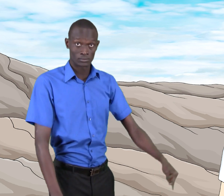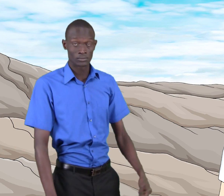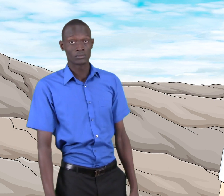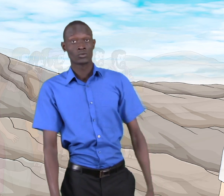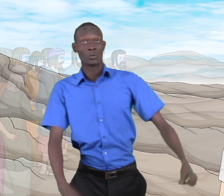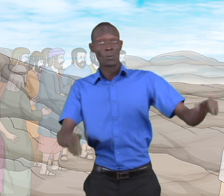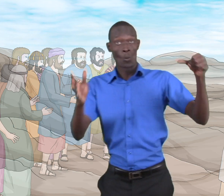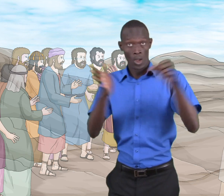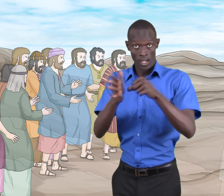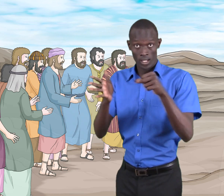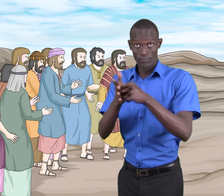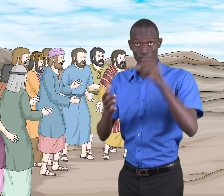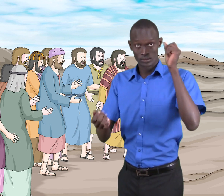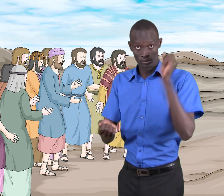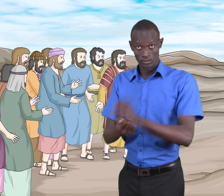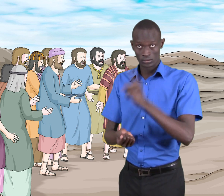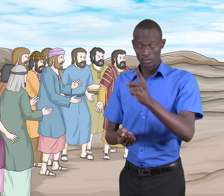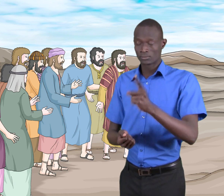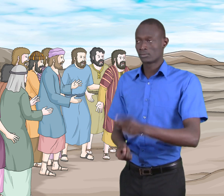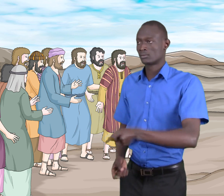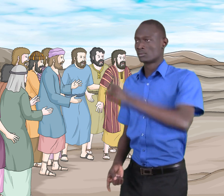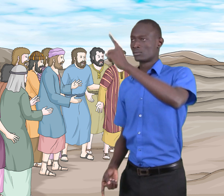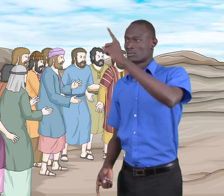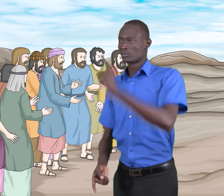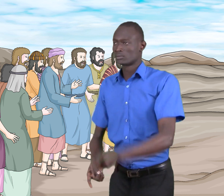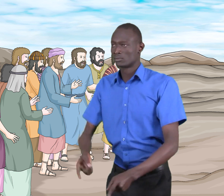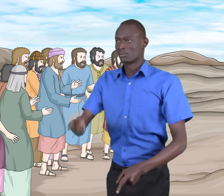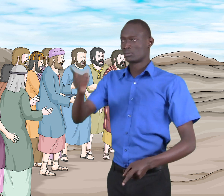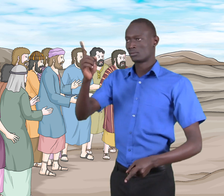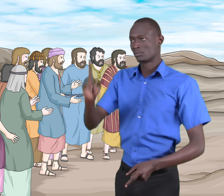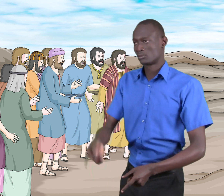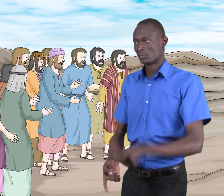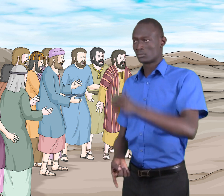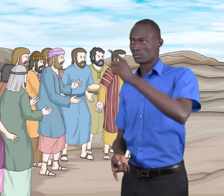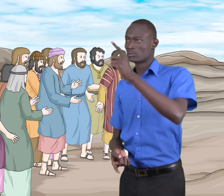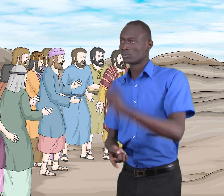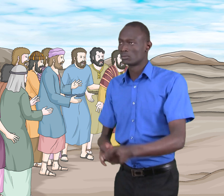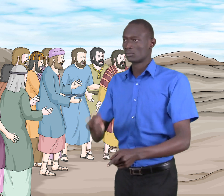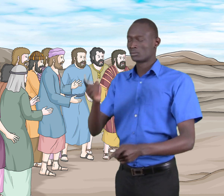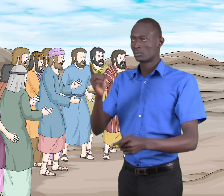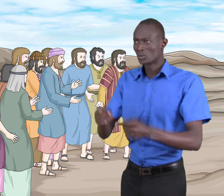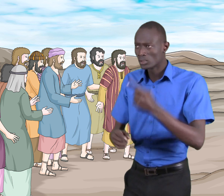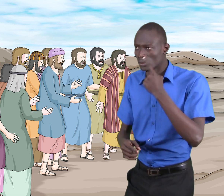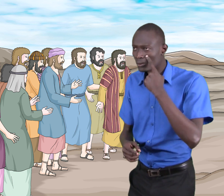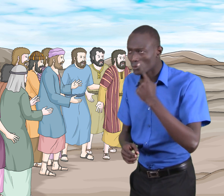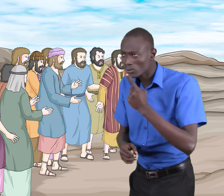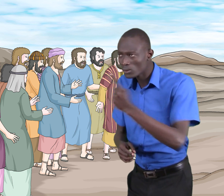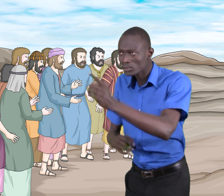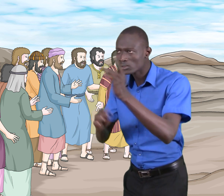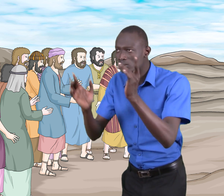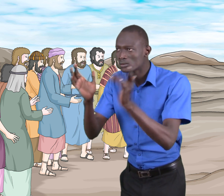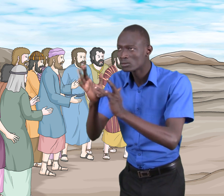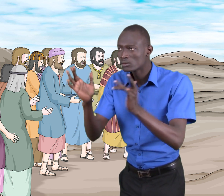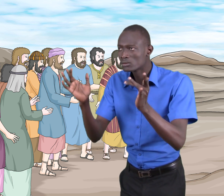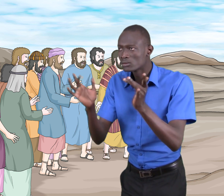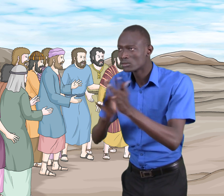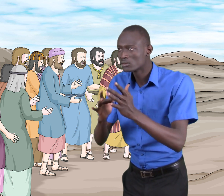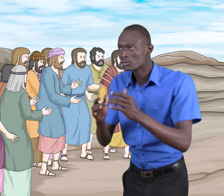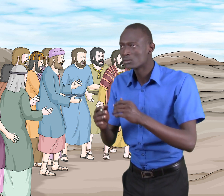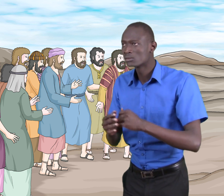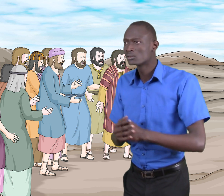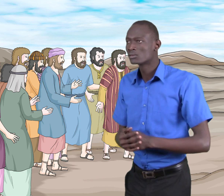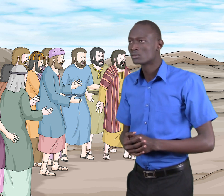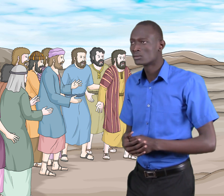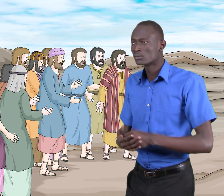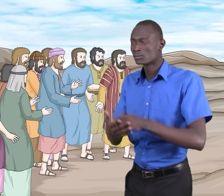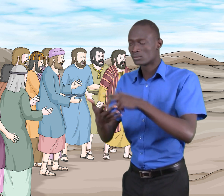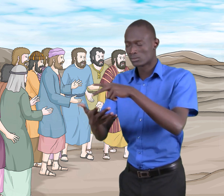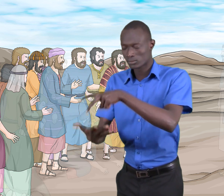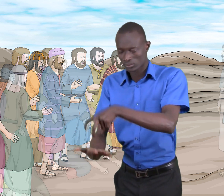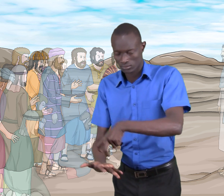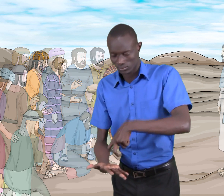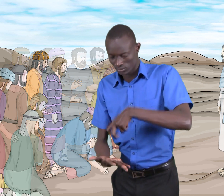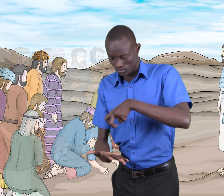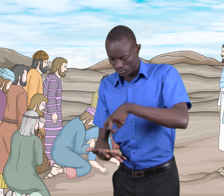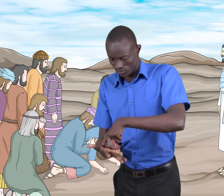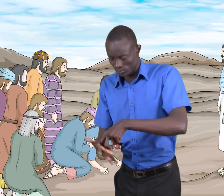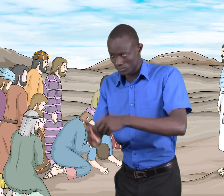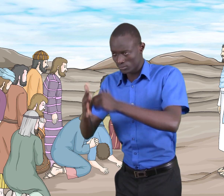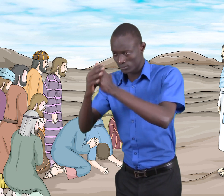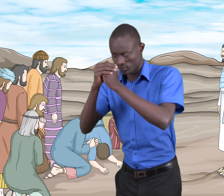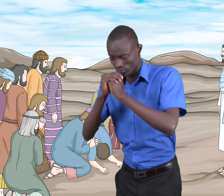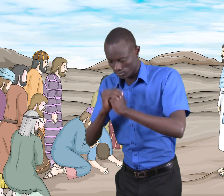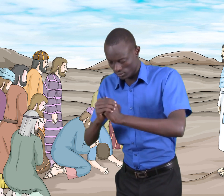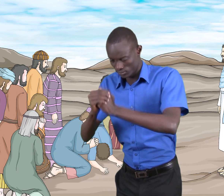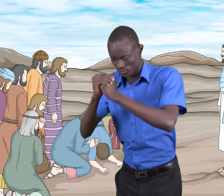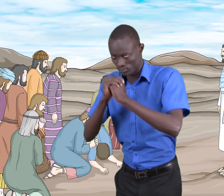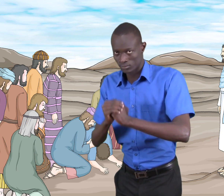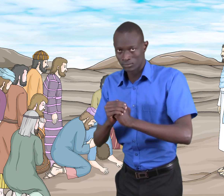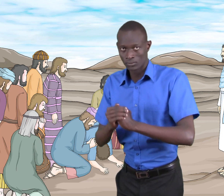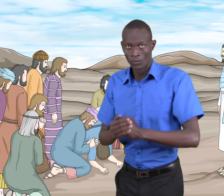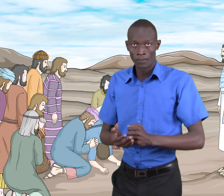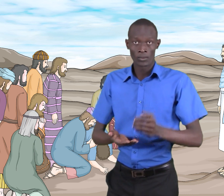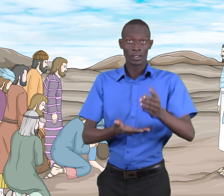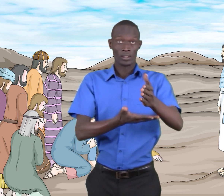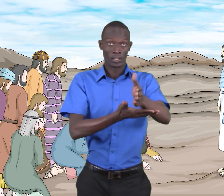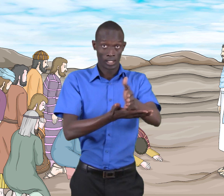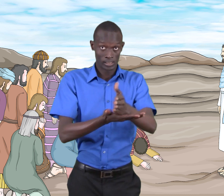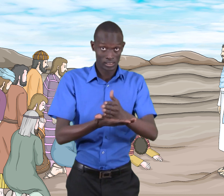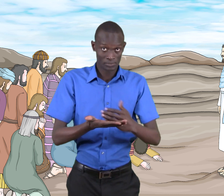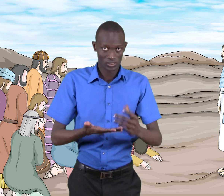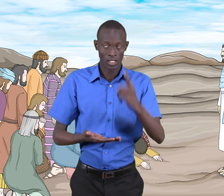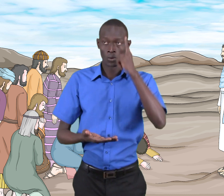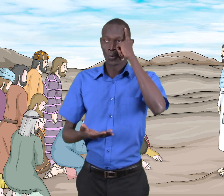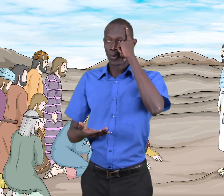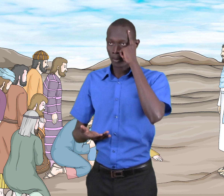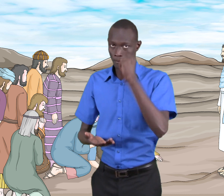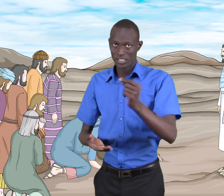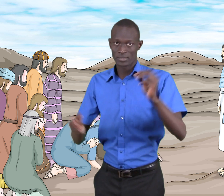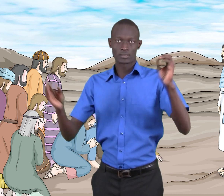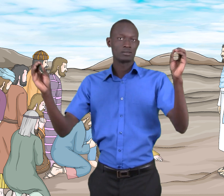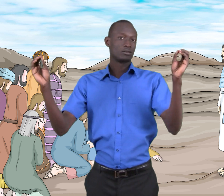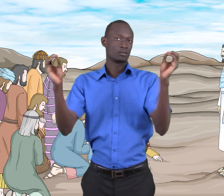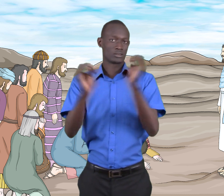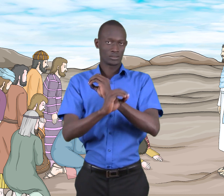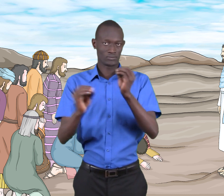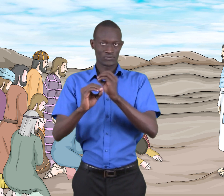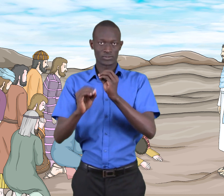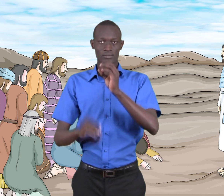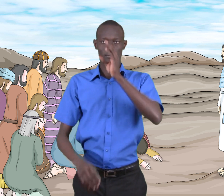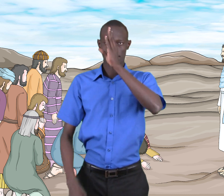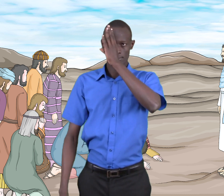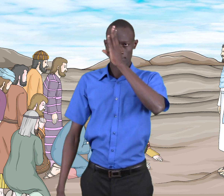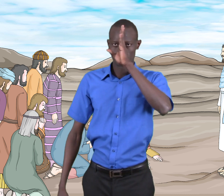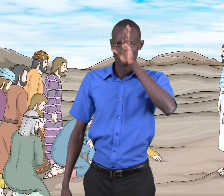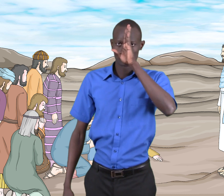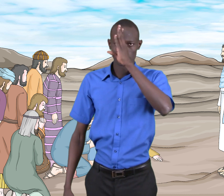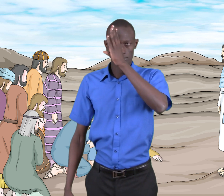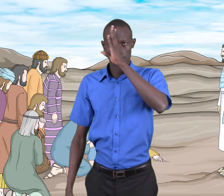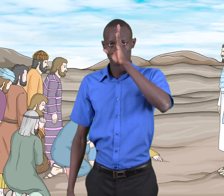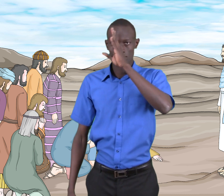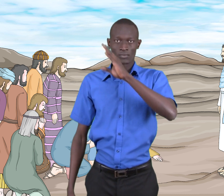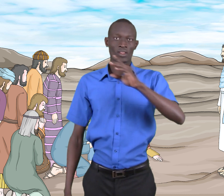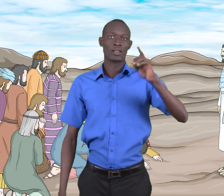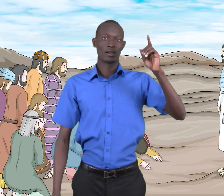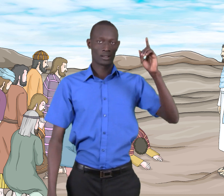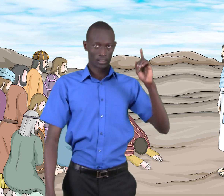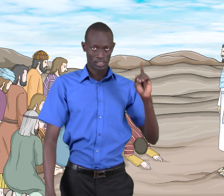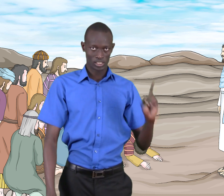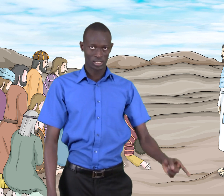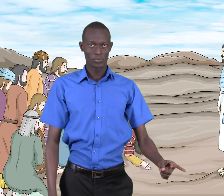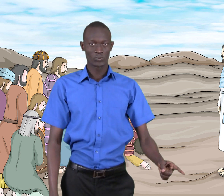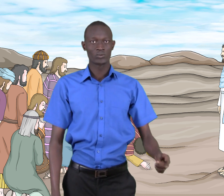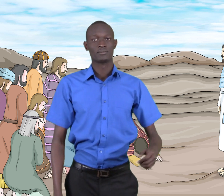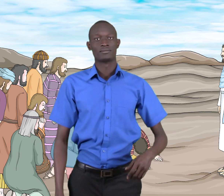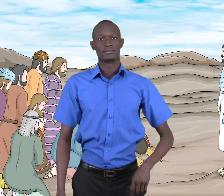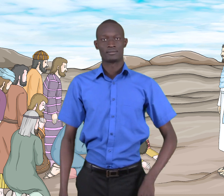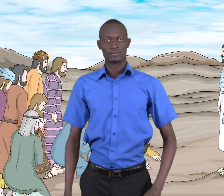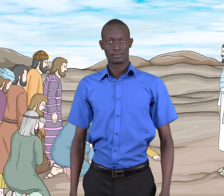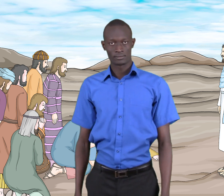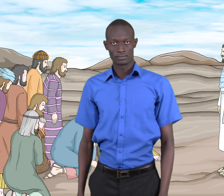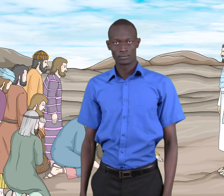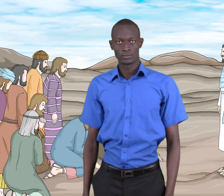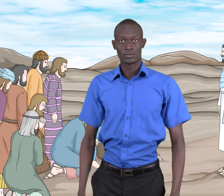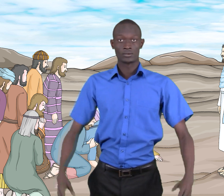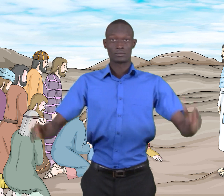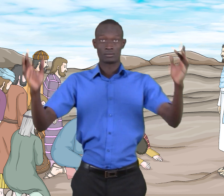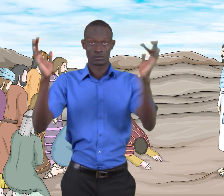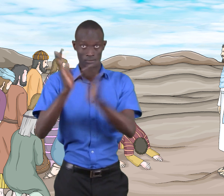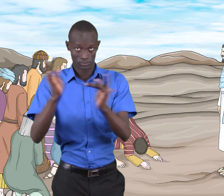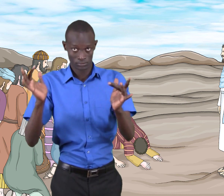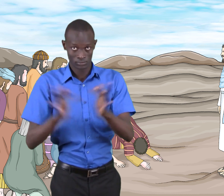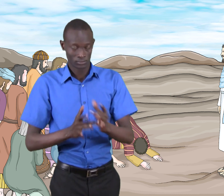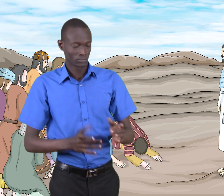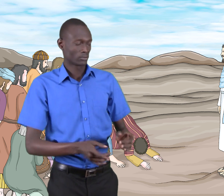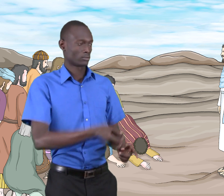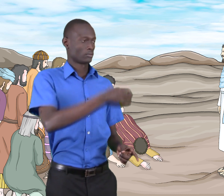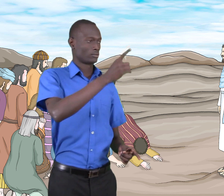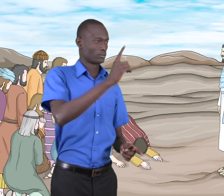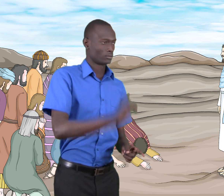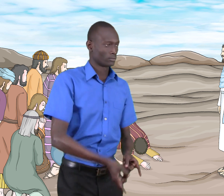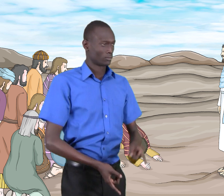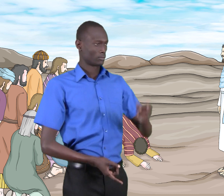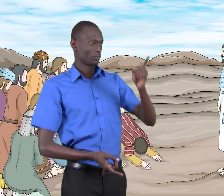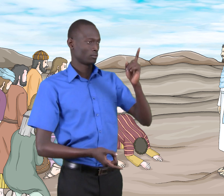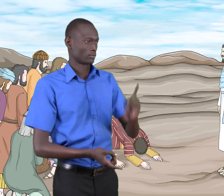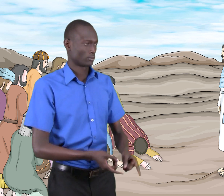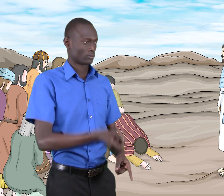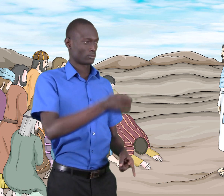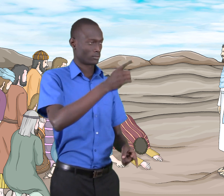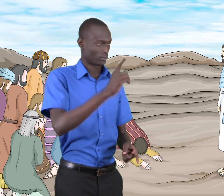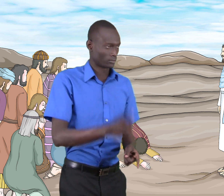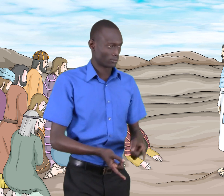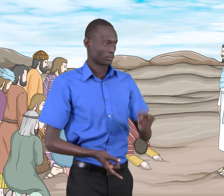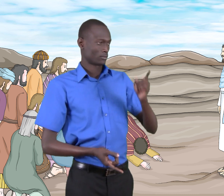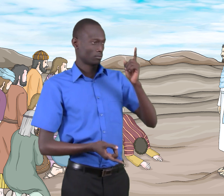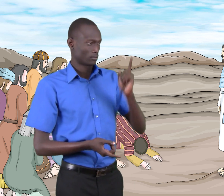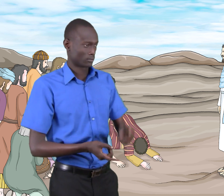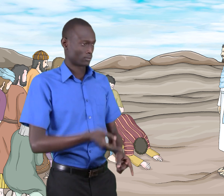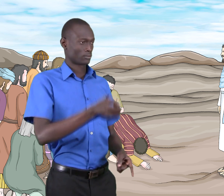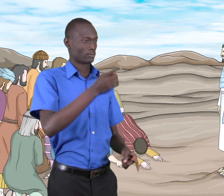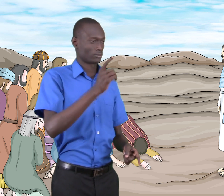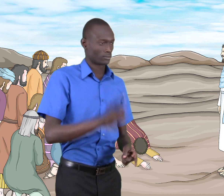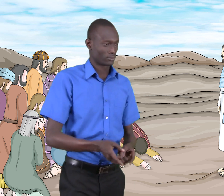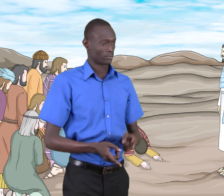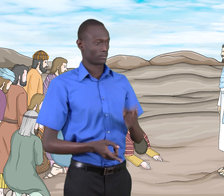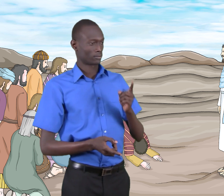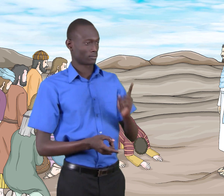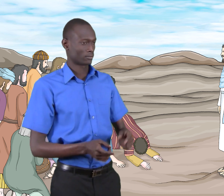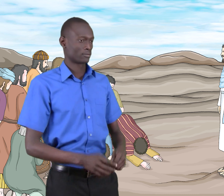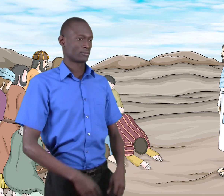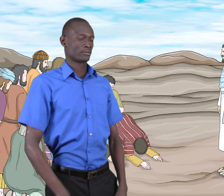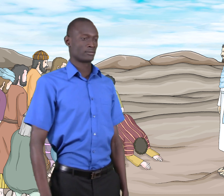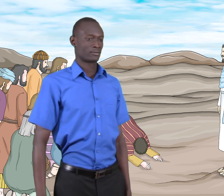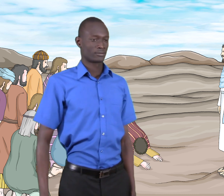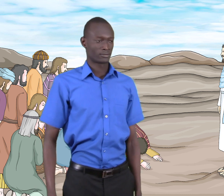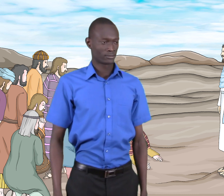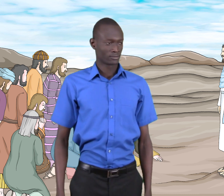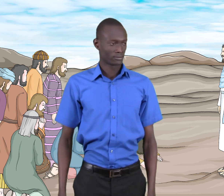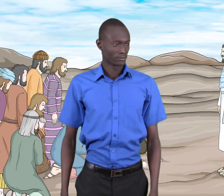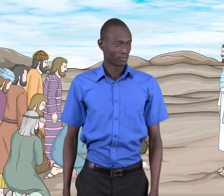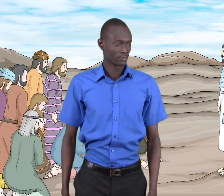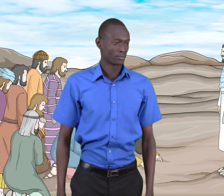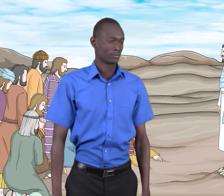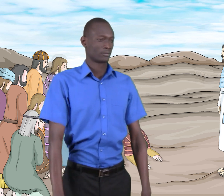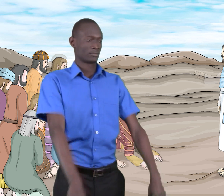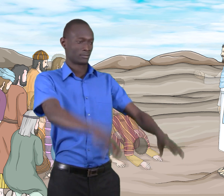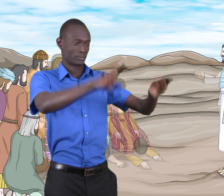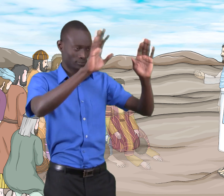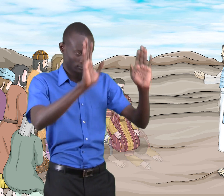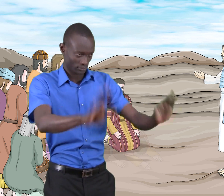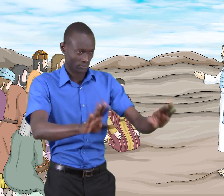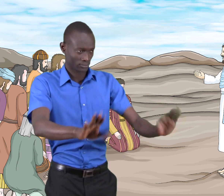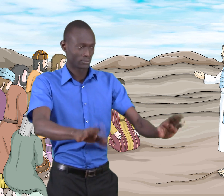When they saw Him, they worshiped Him, but some doubted.